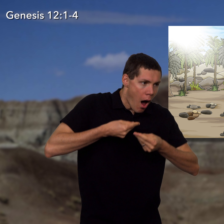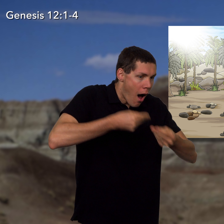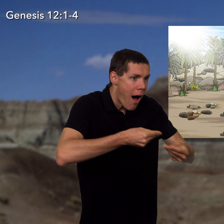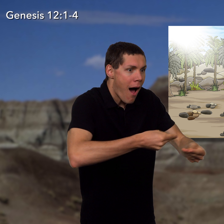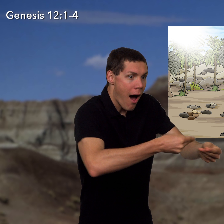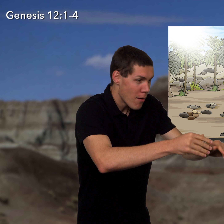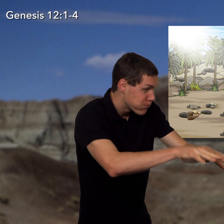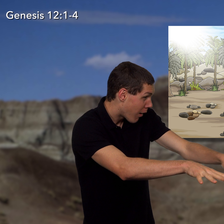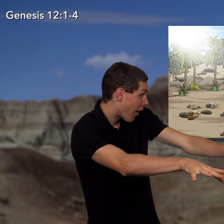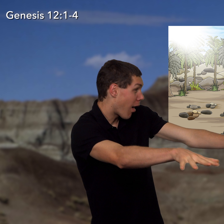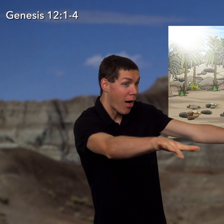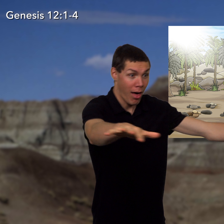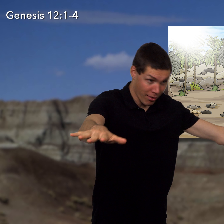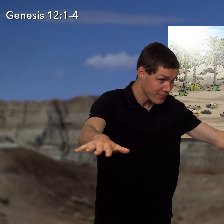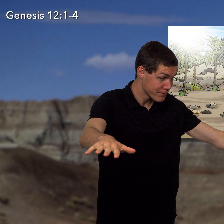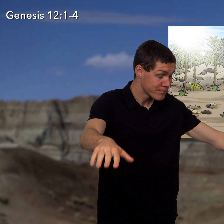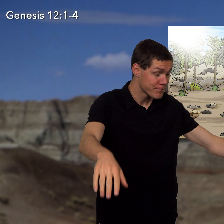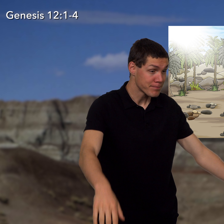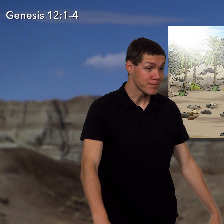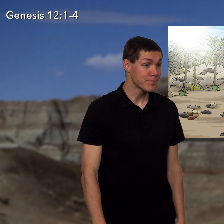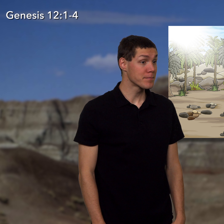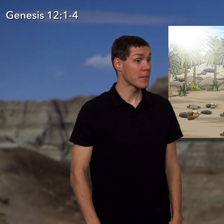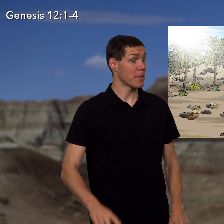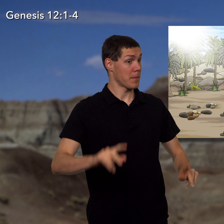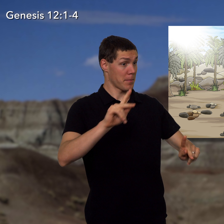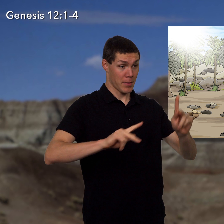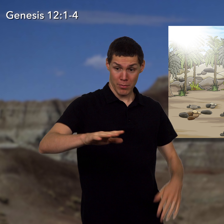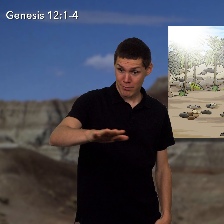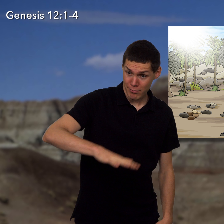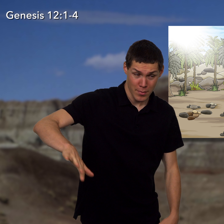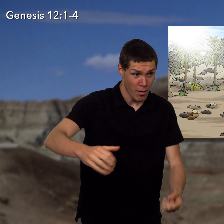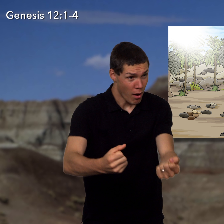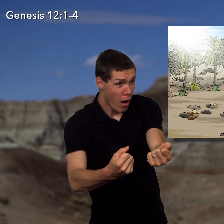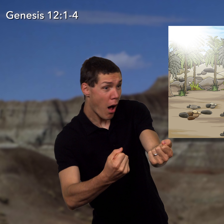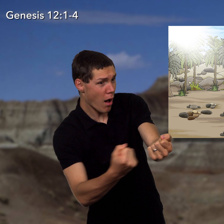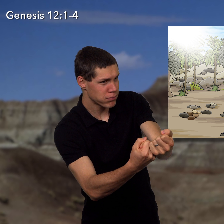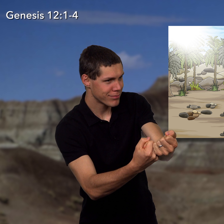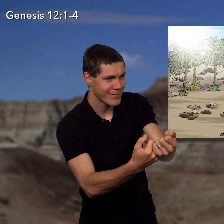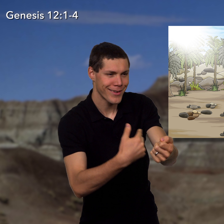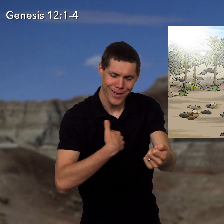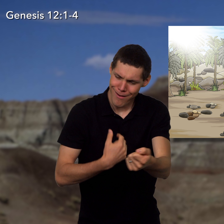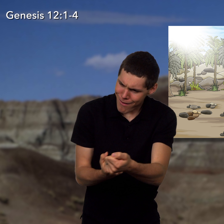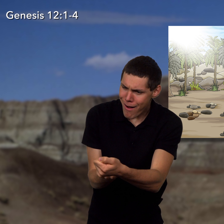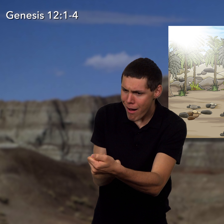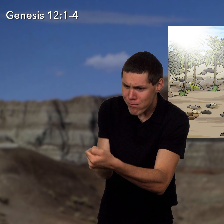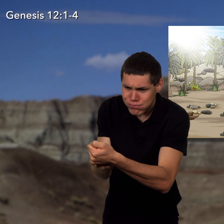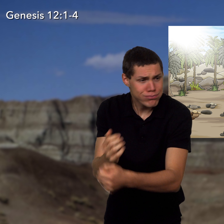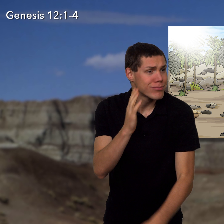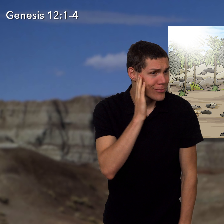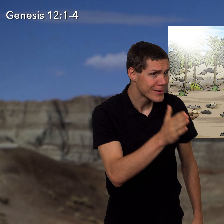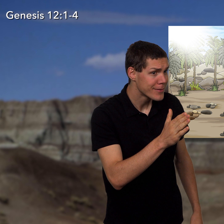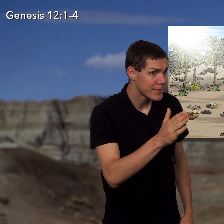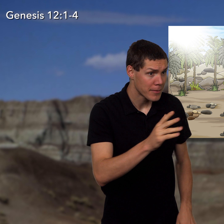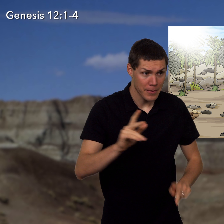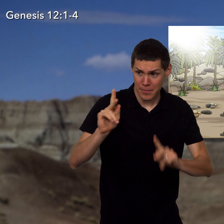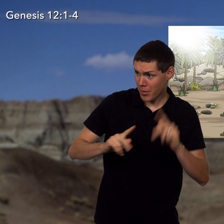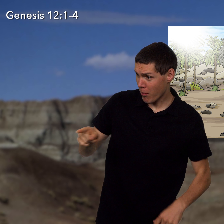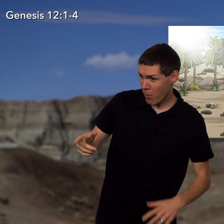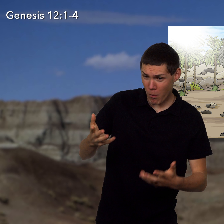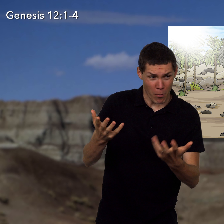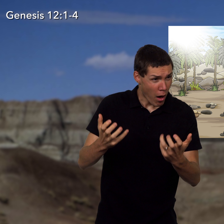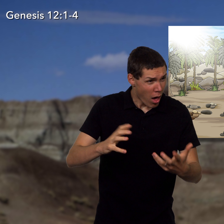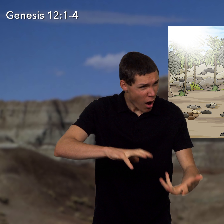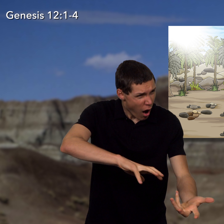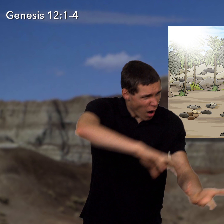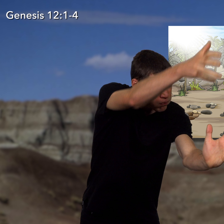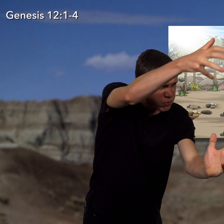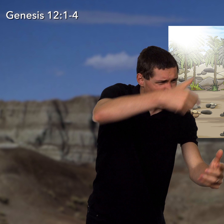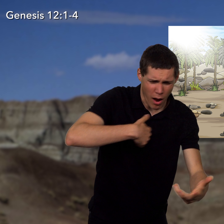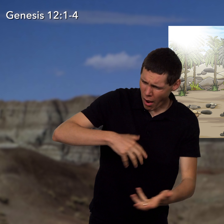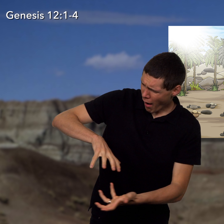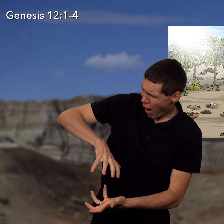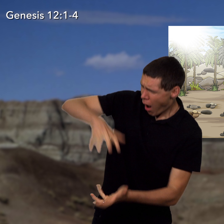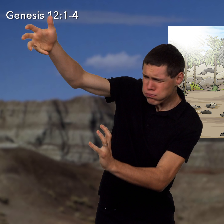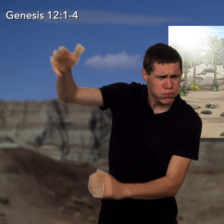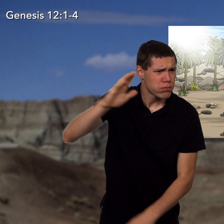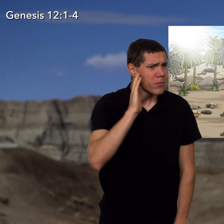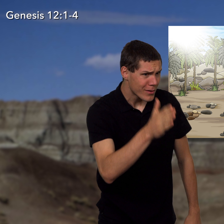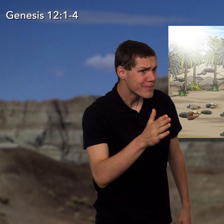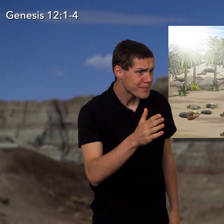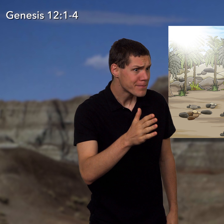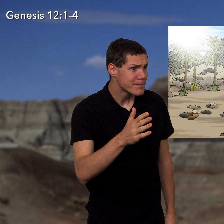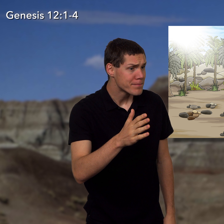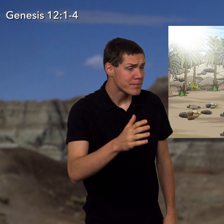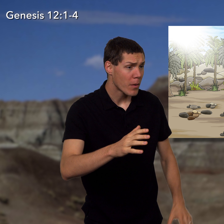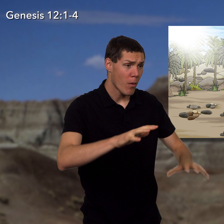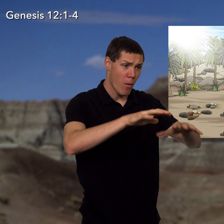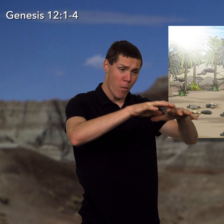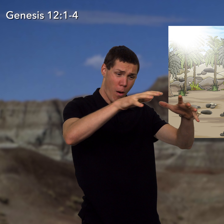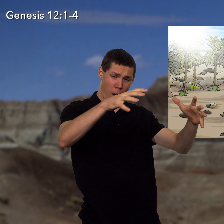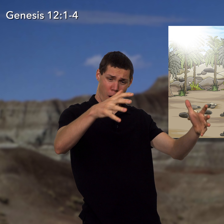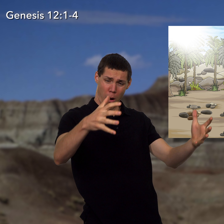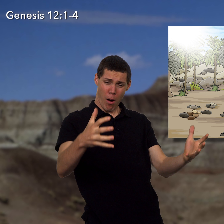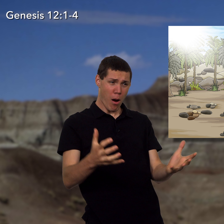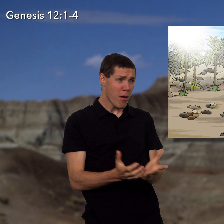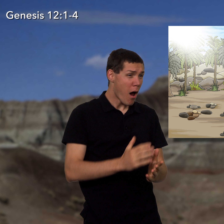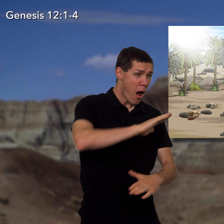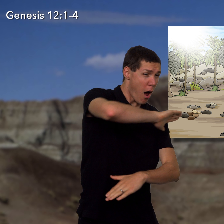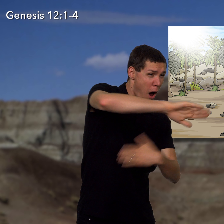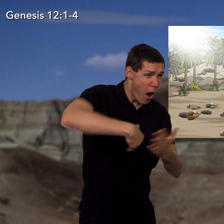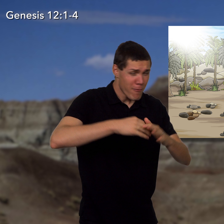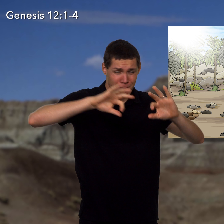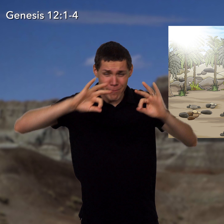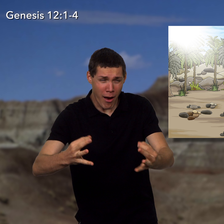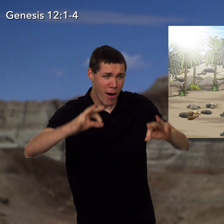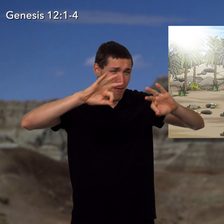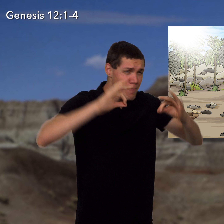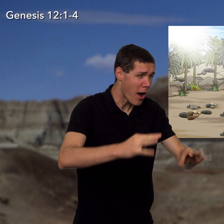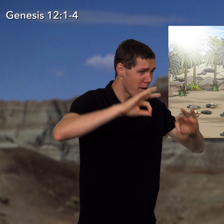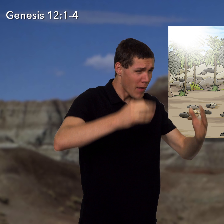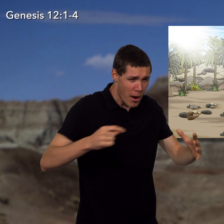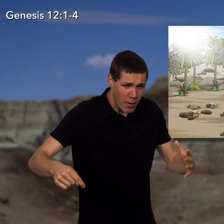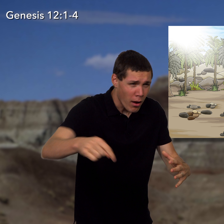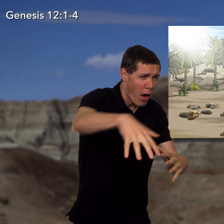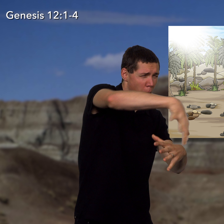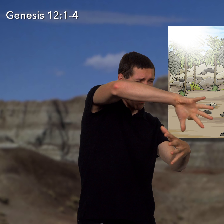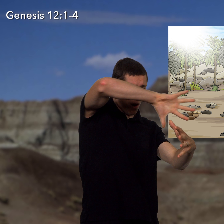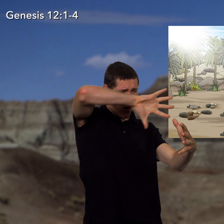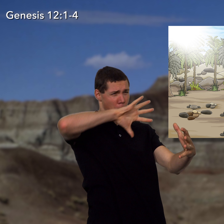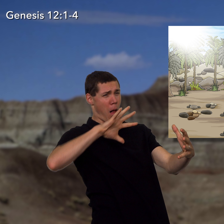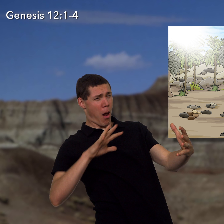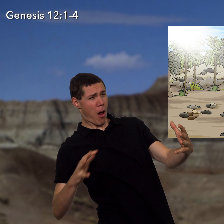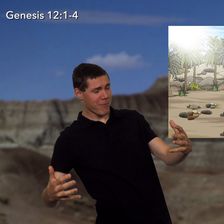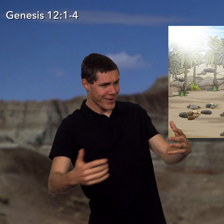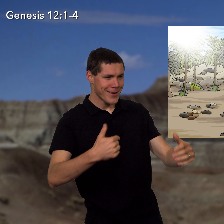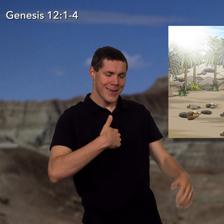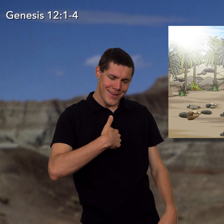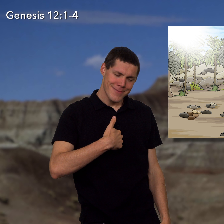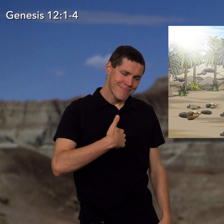I will bless those who bless you and curse those who curse you;